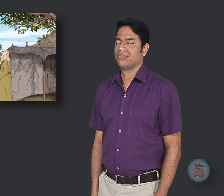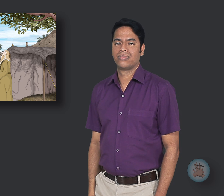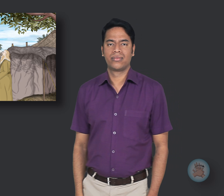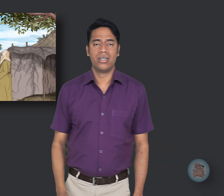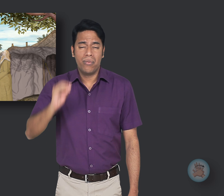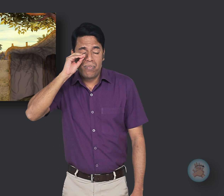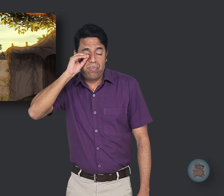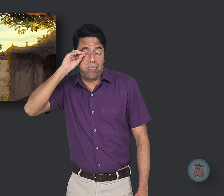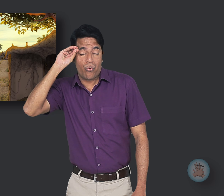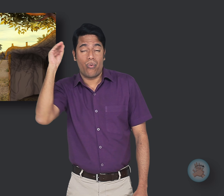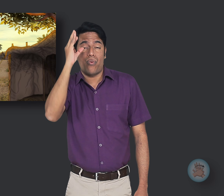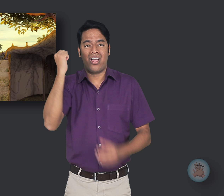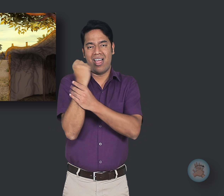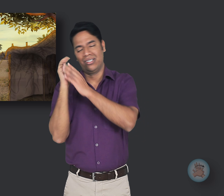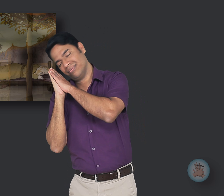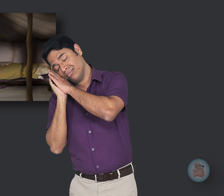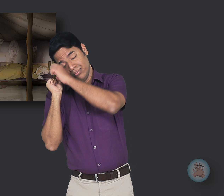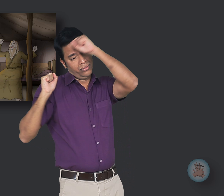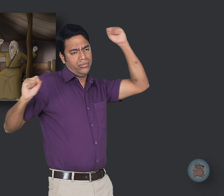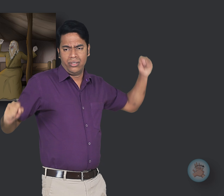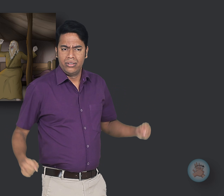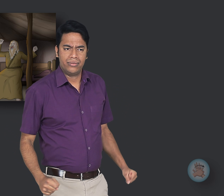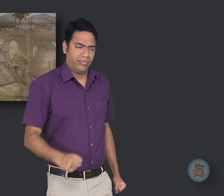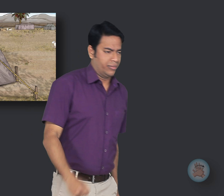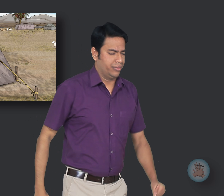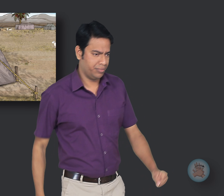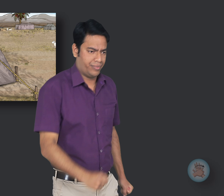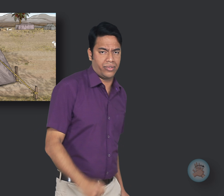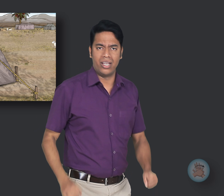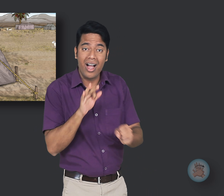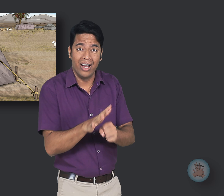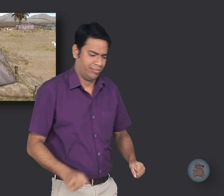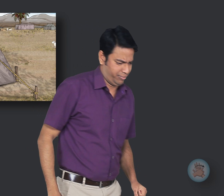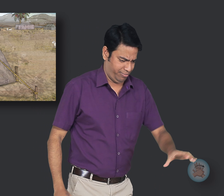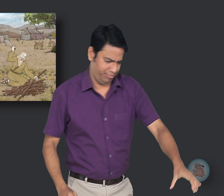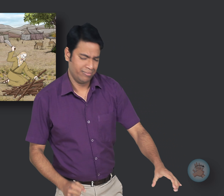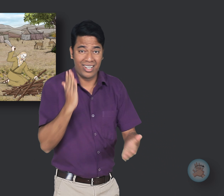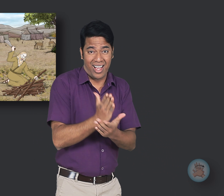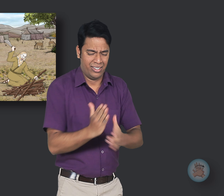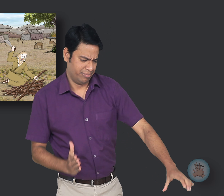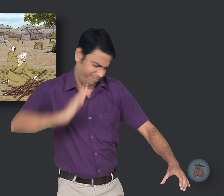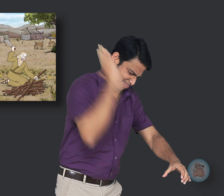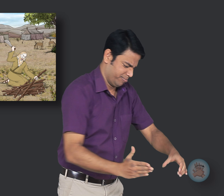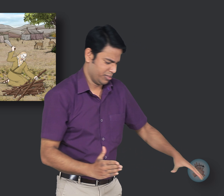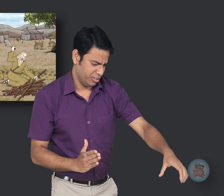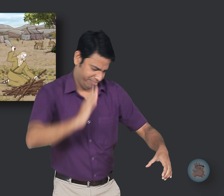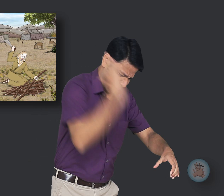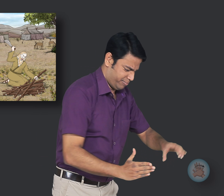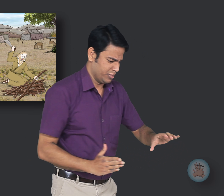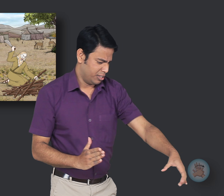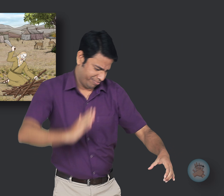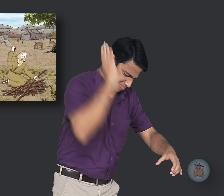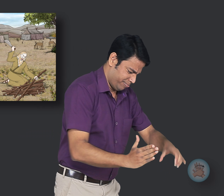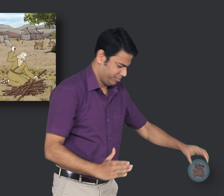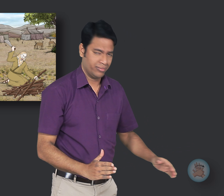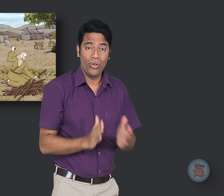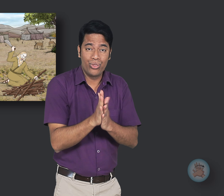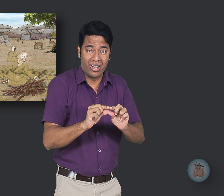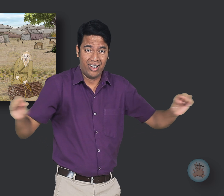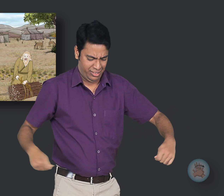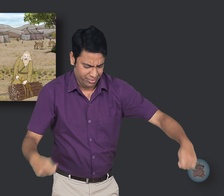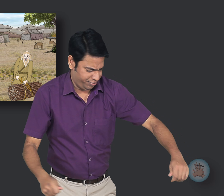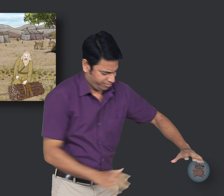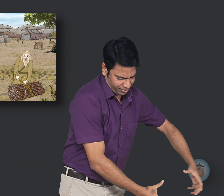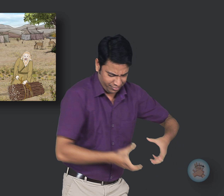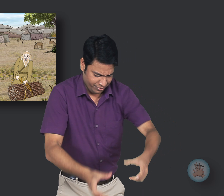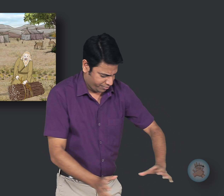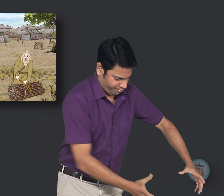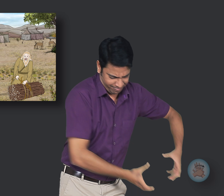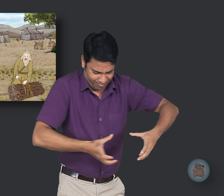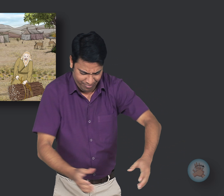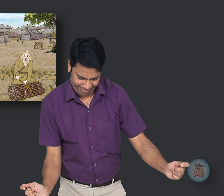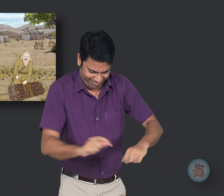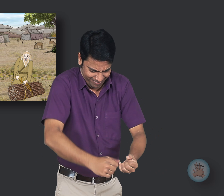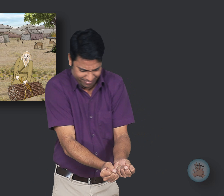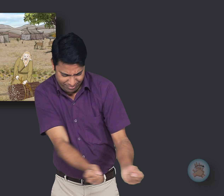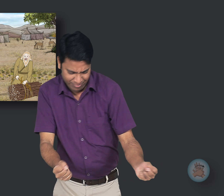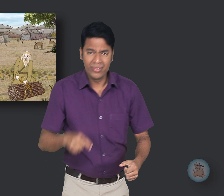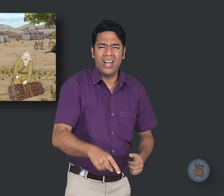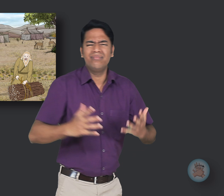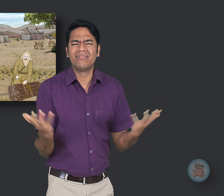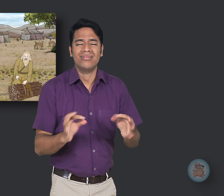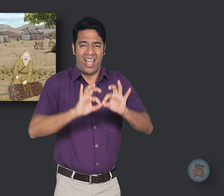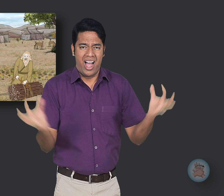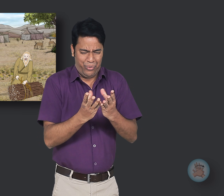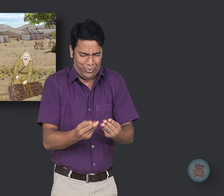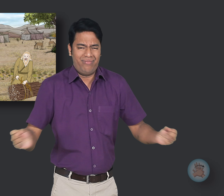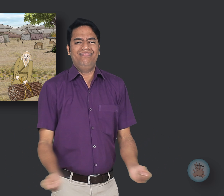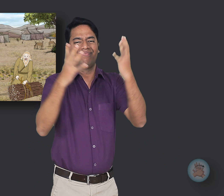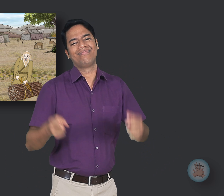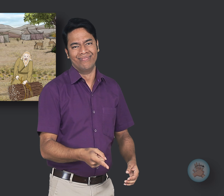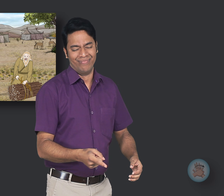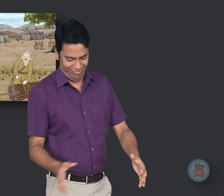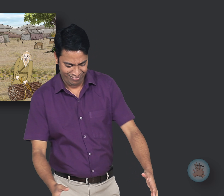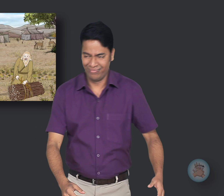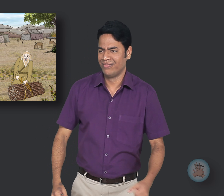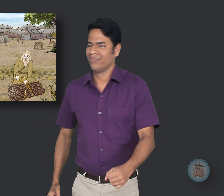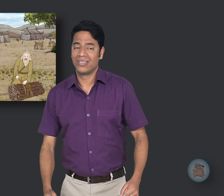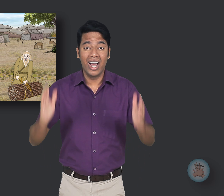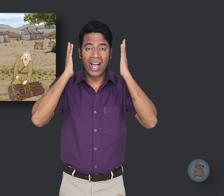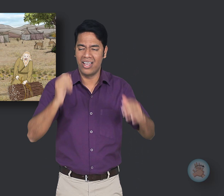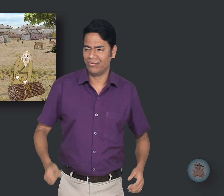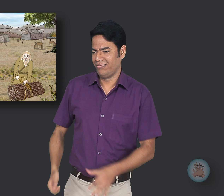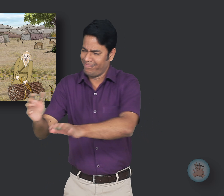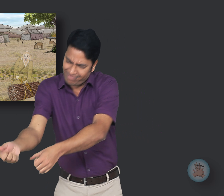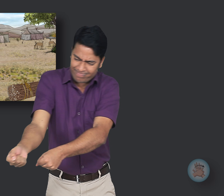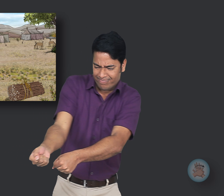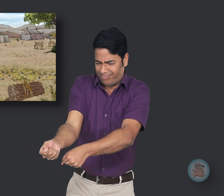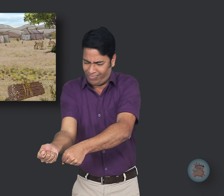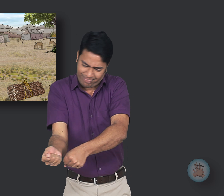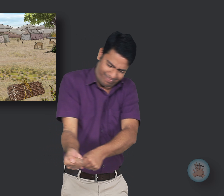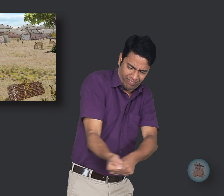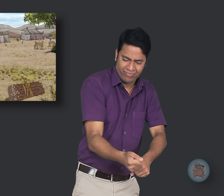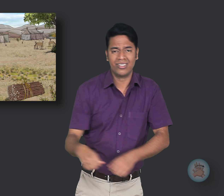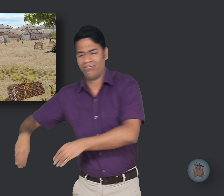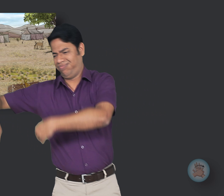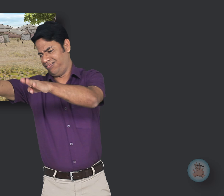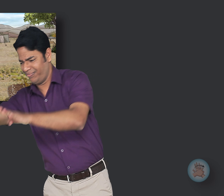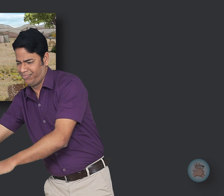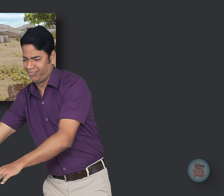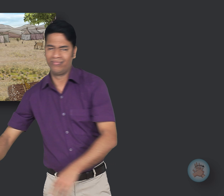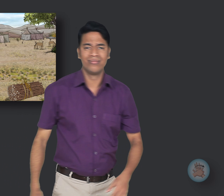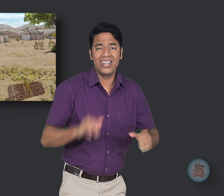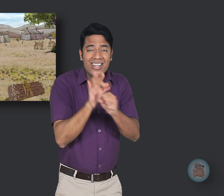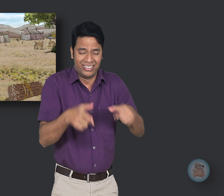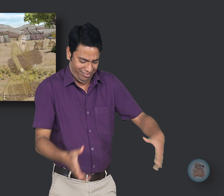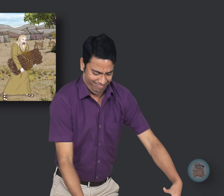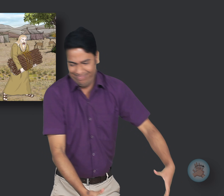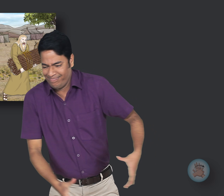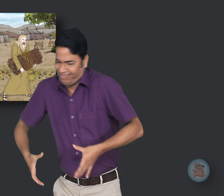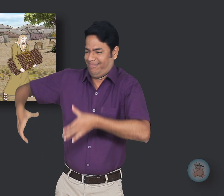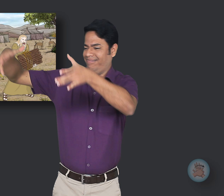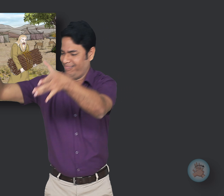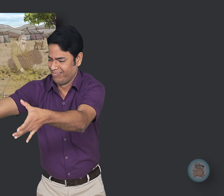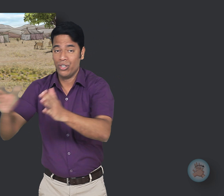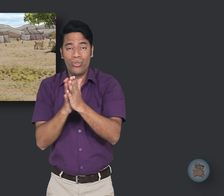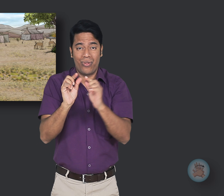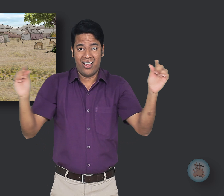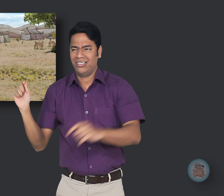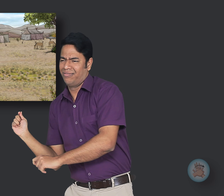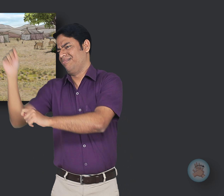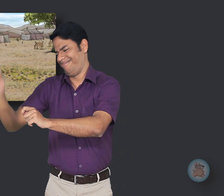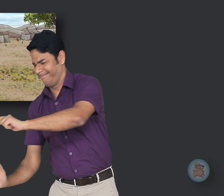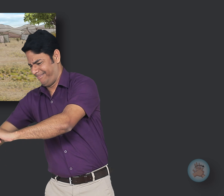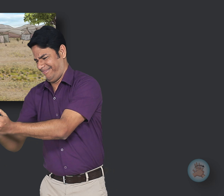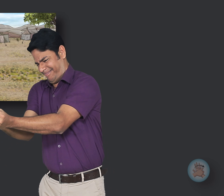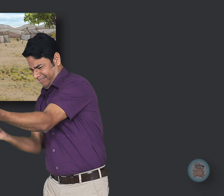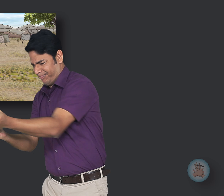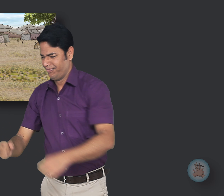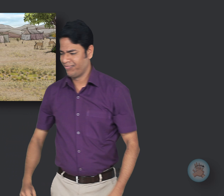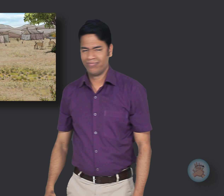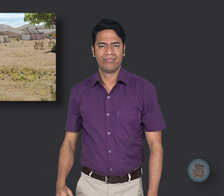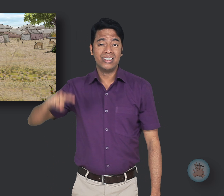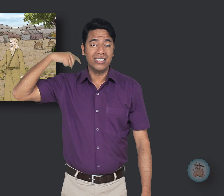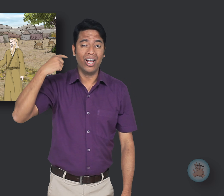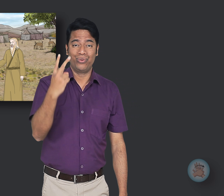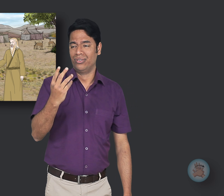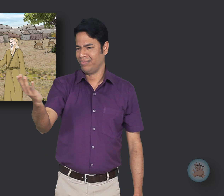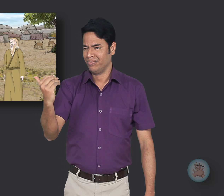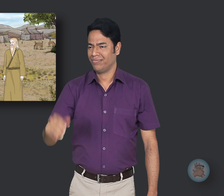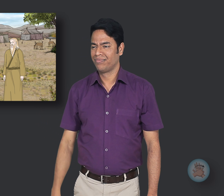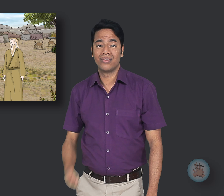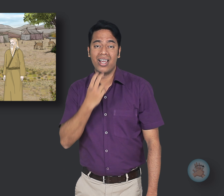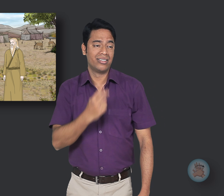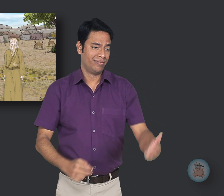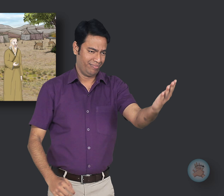So Abraham got up early the next morning, saddled his donkey, and took along two of his servants and his son Isaac.